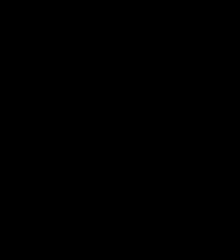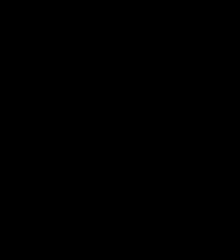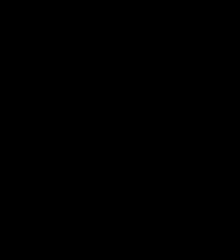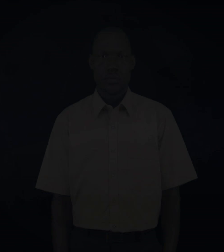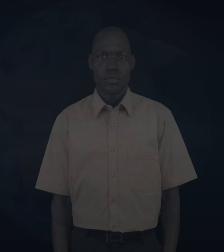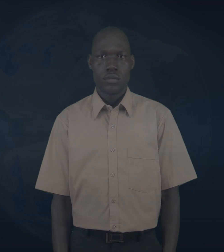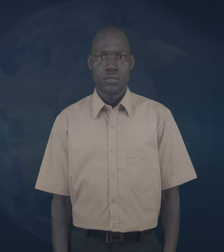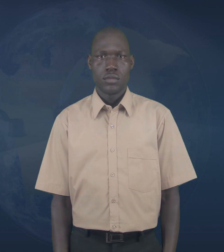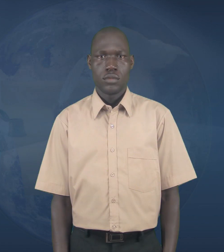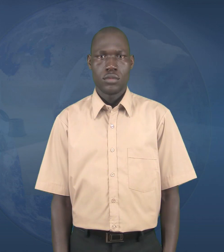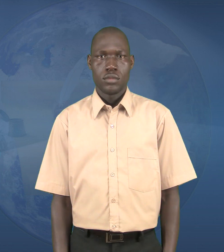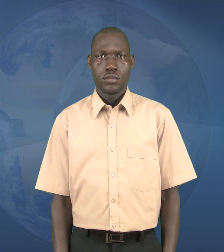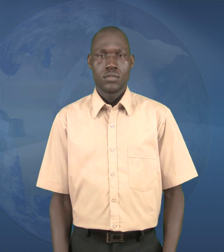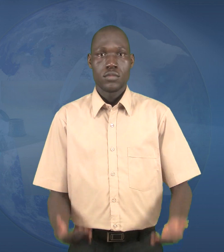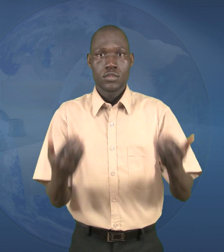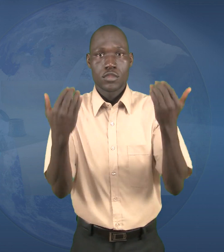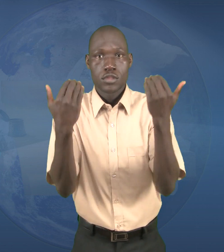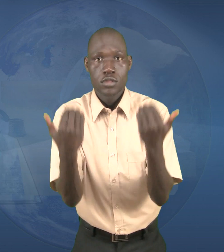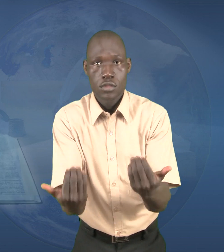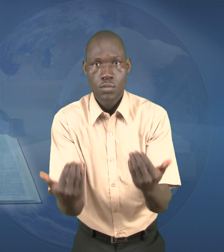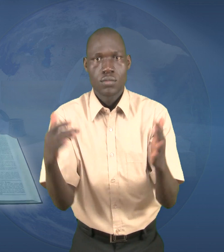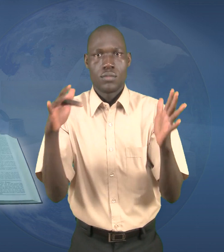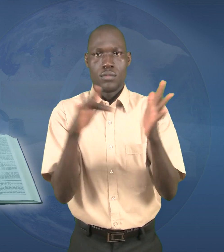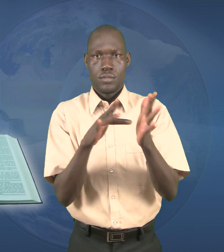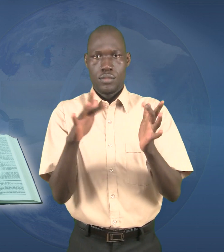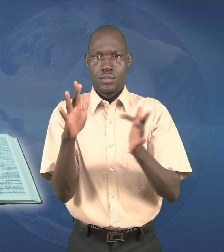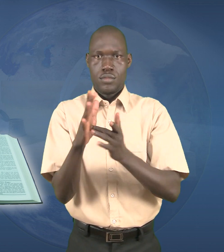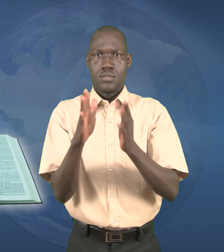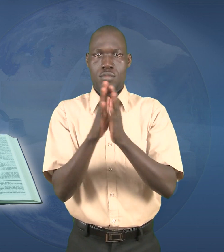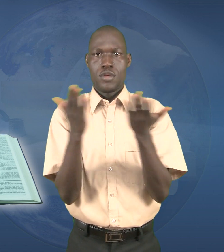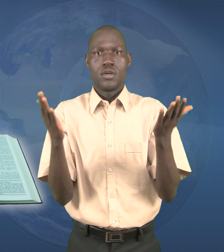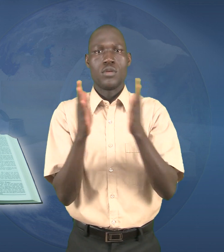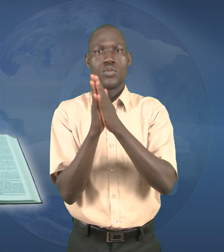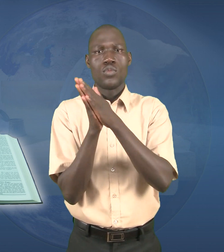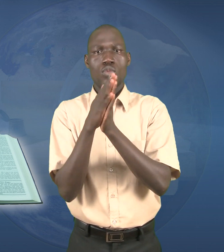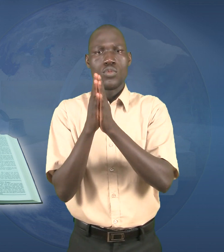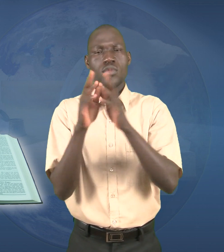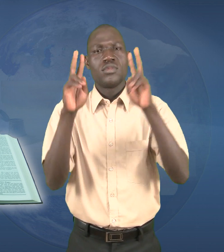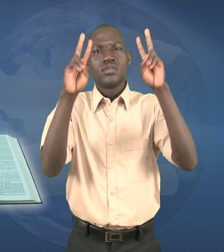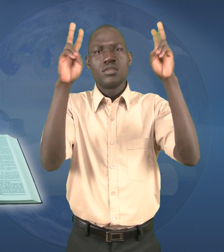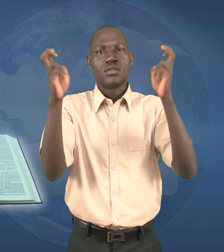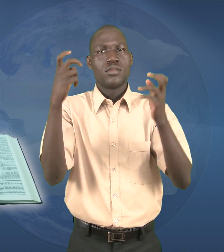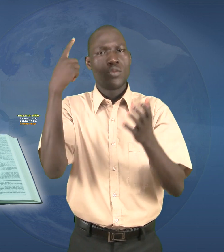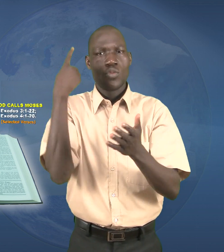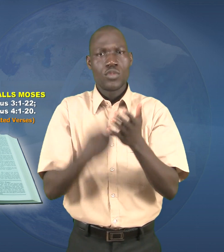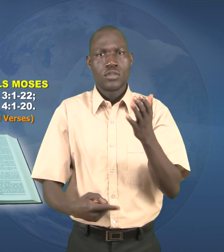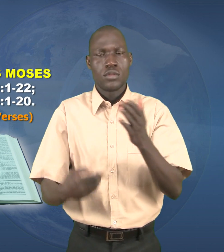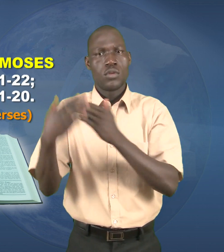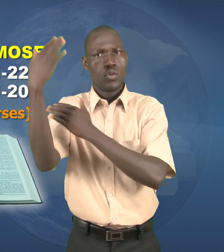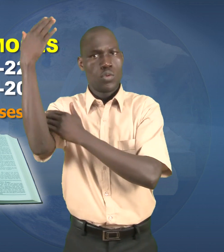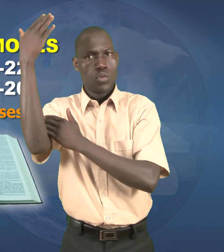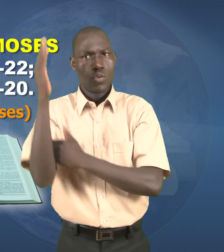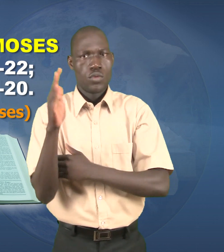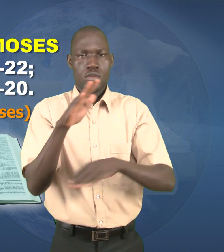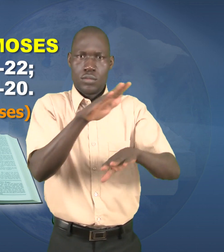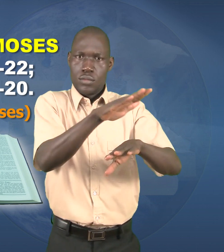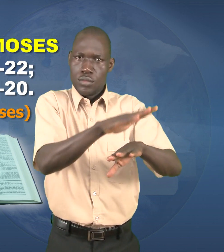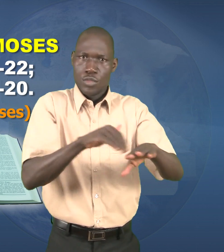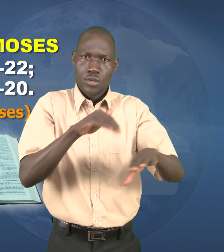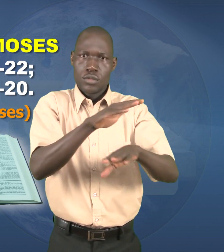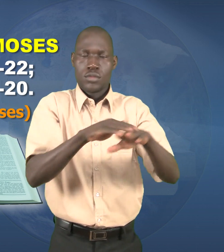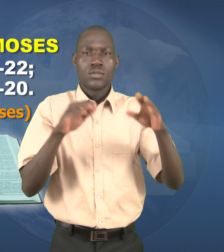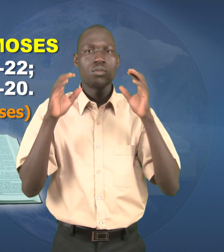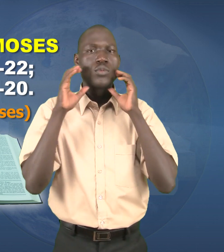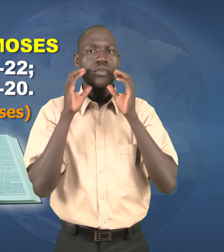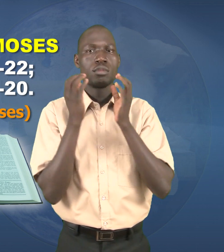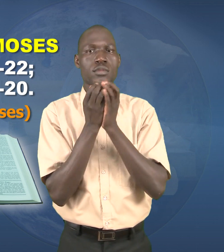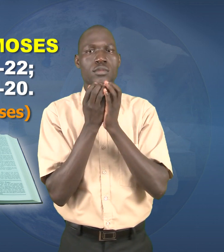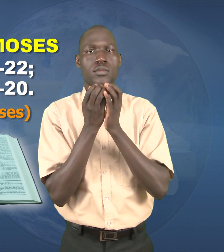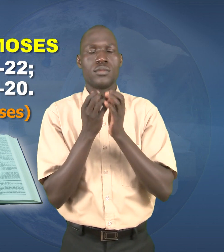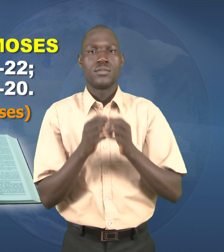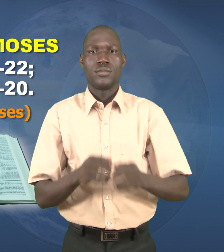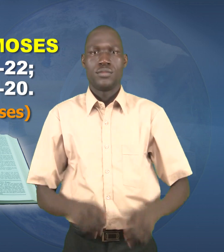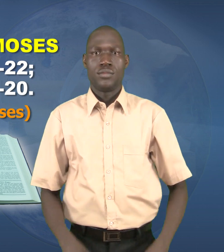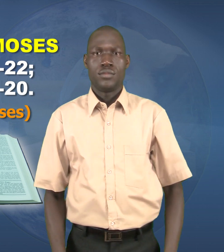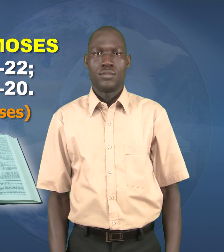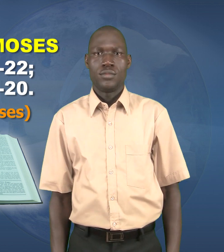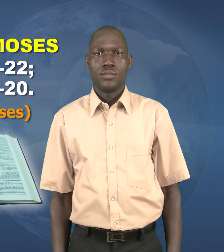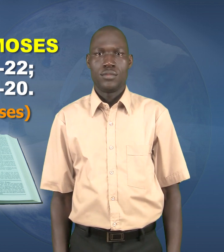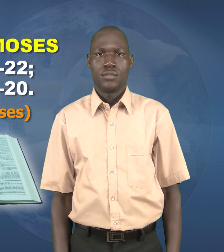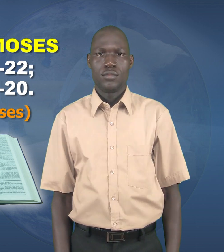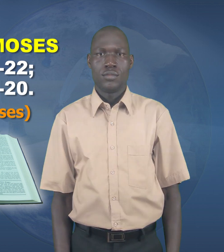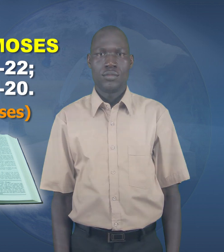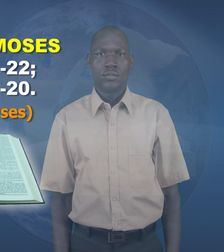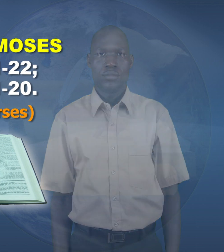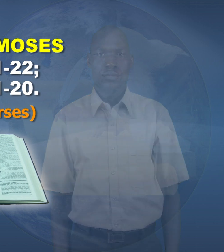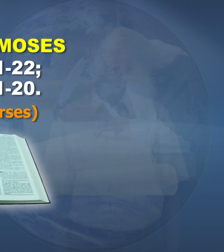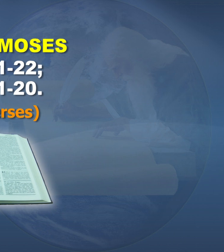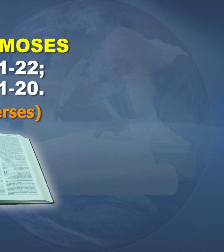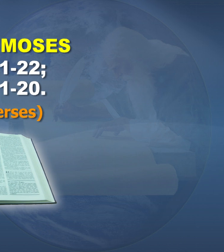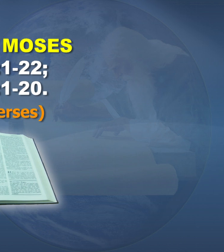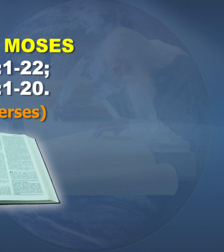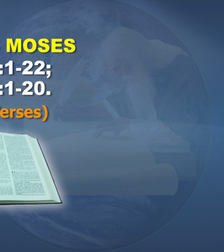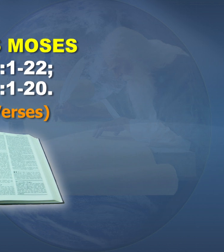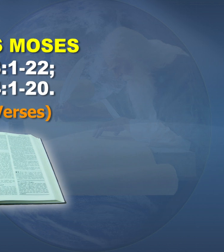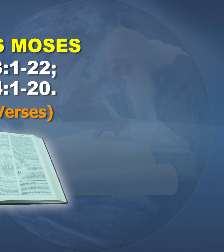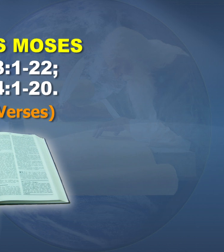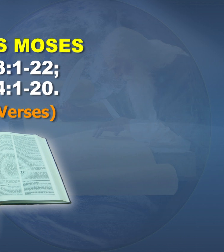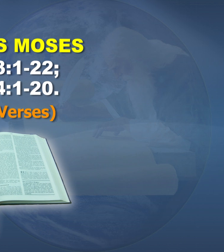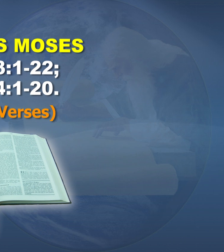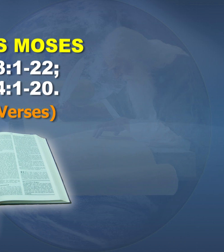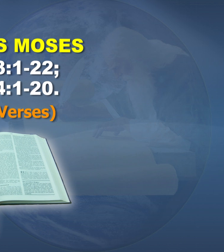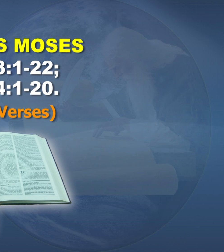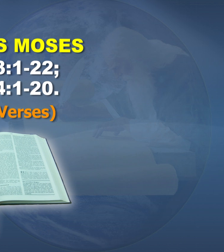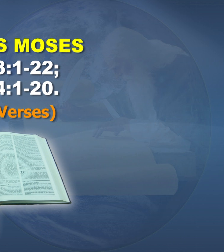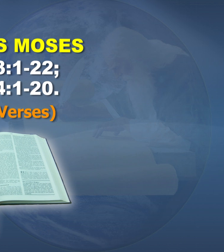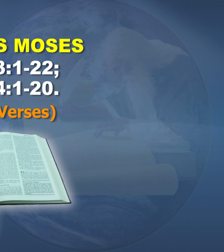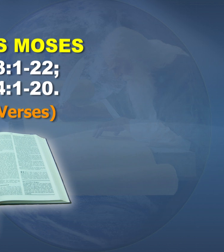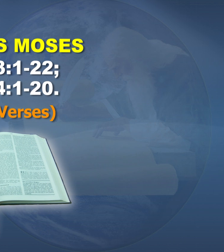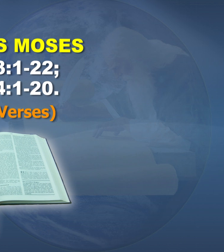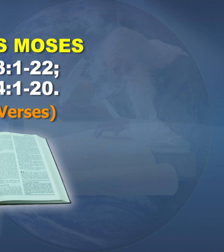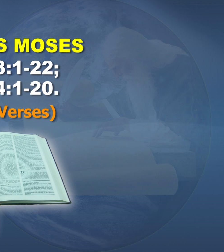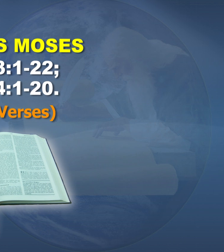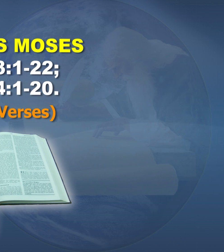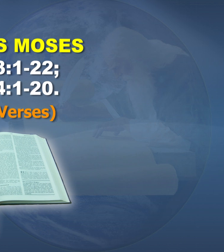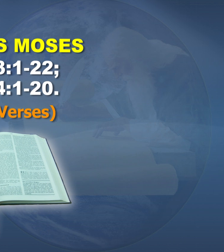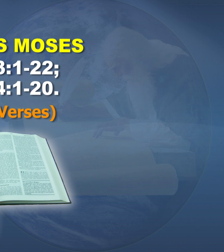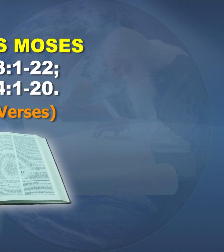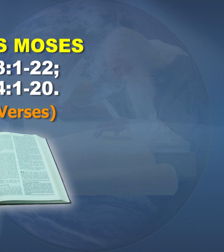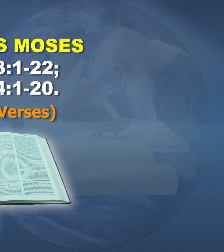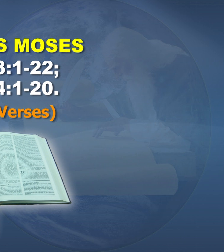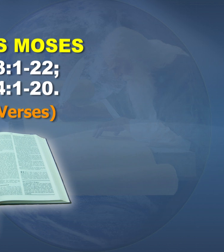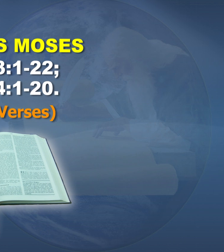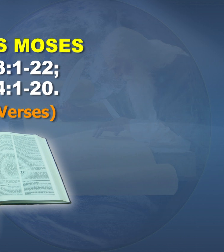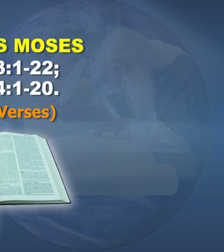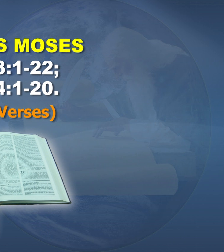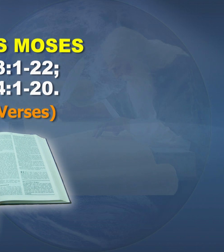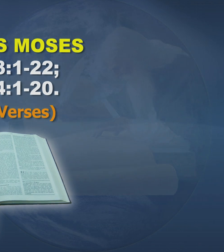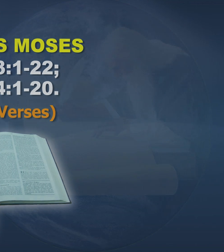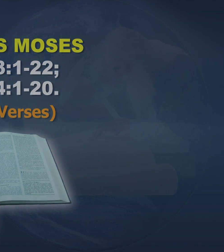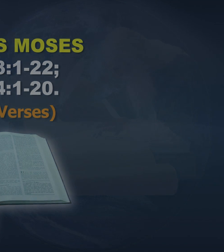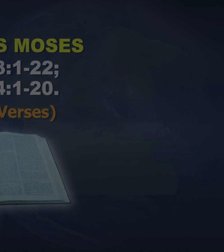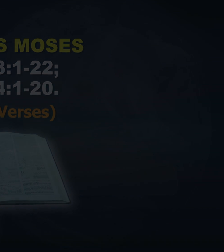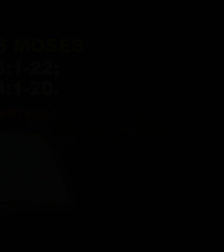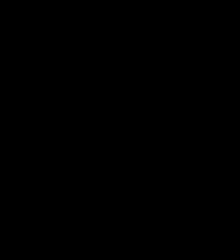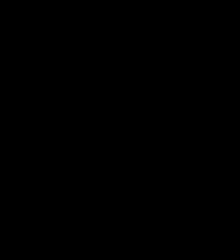The Lord calls Moses